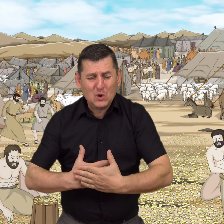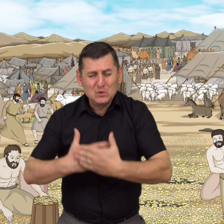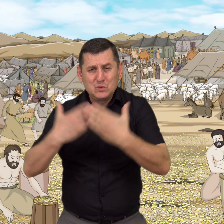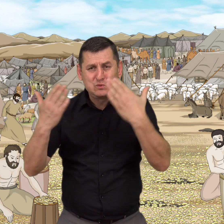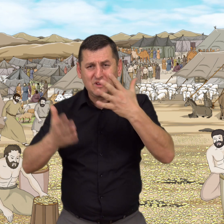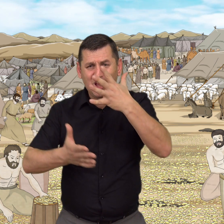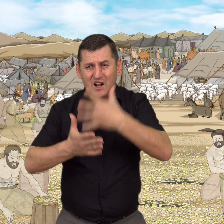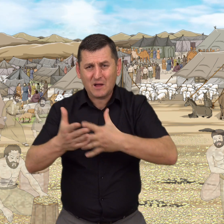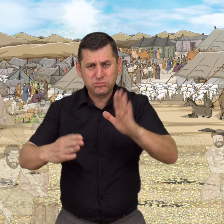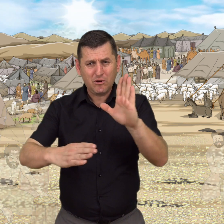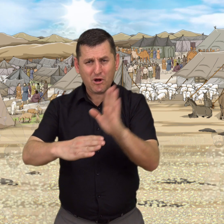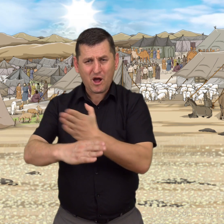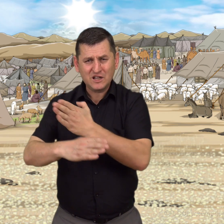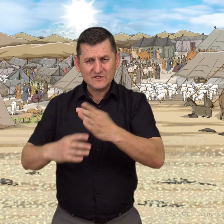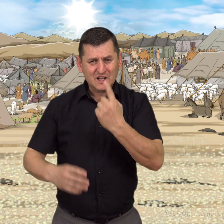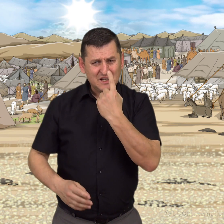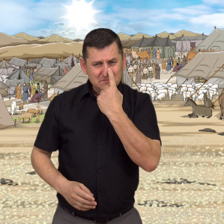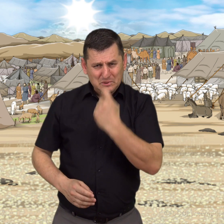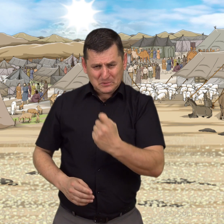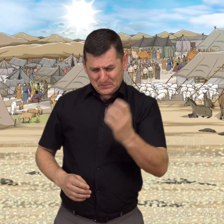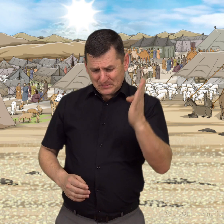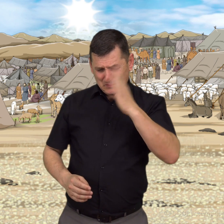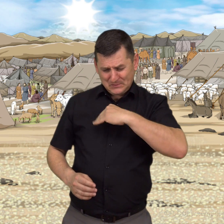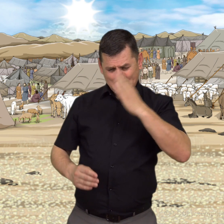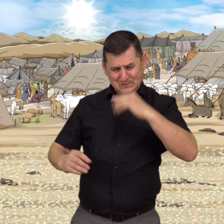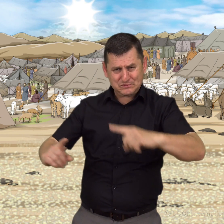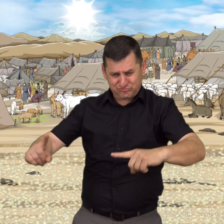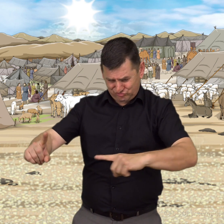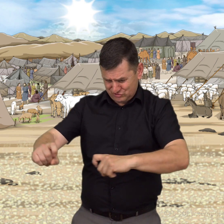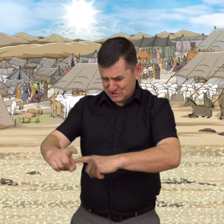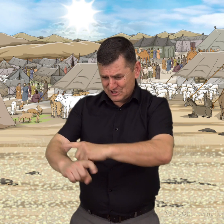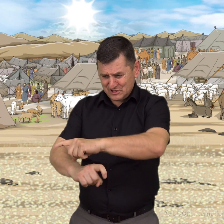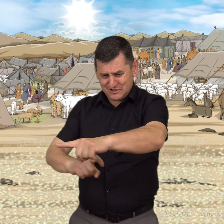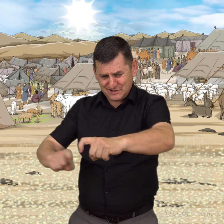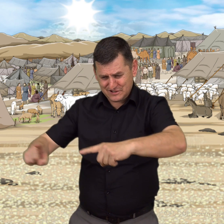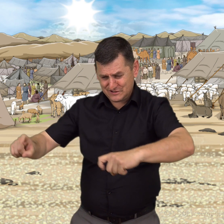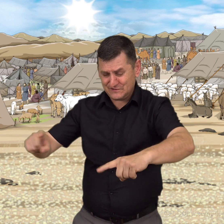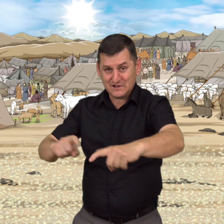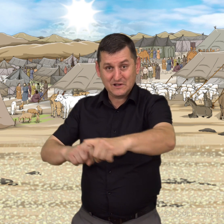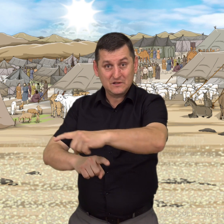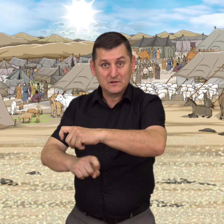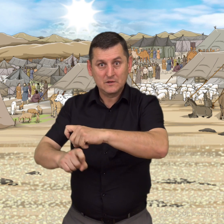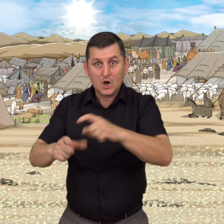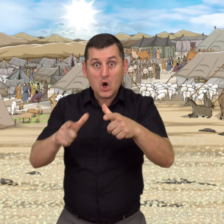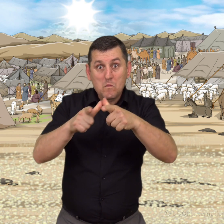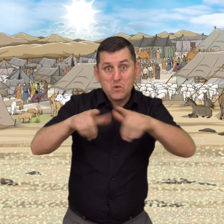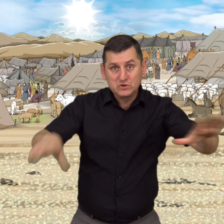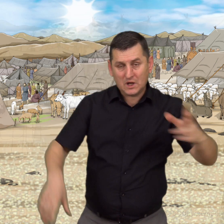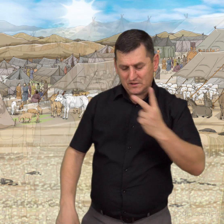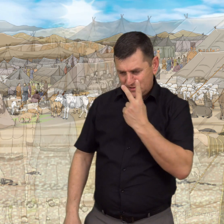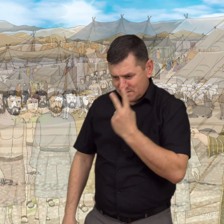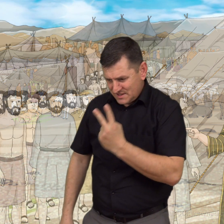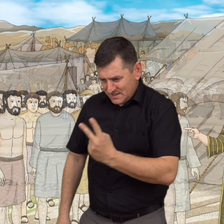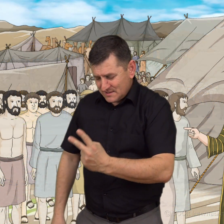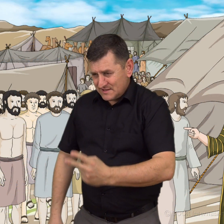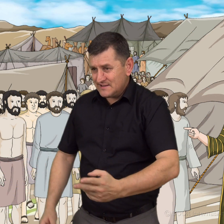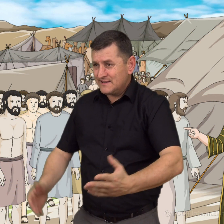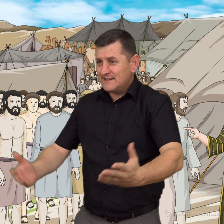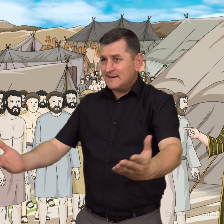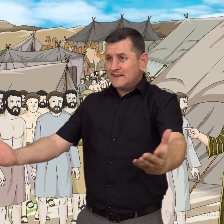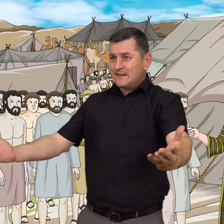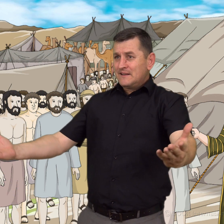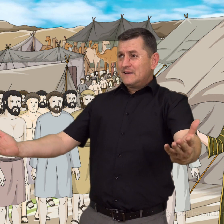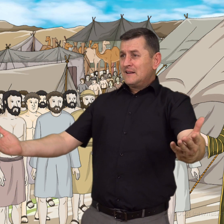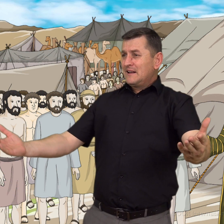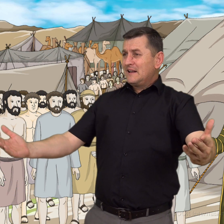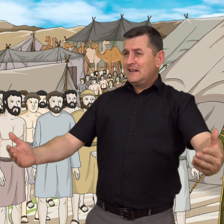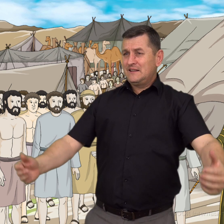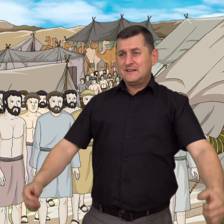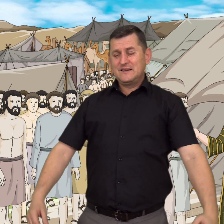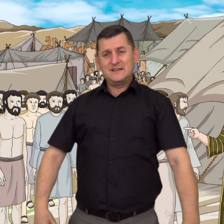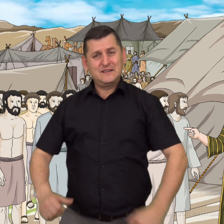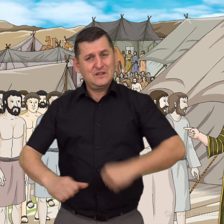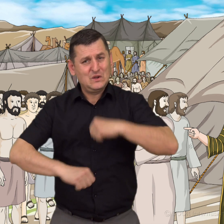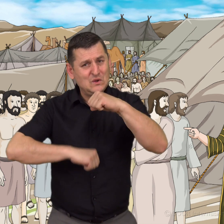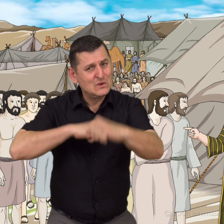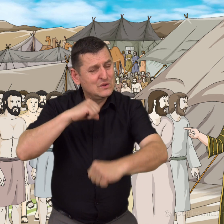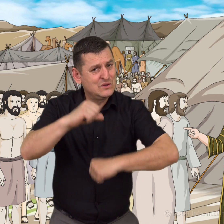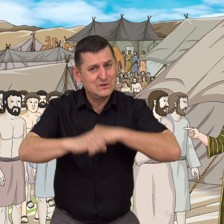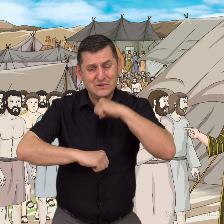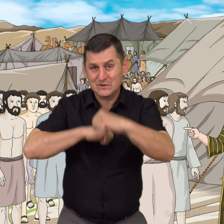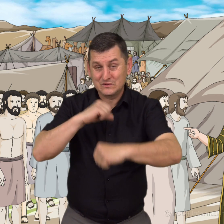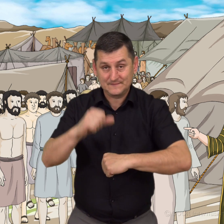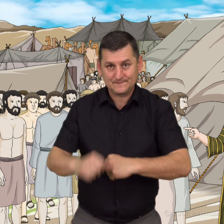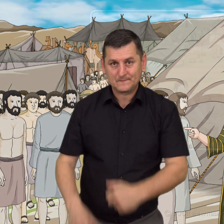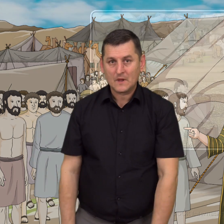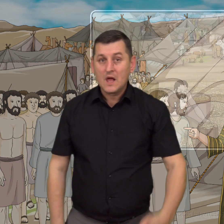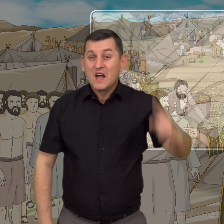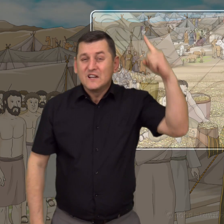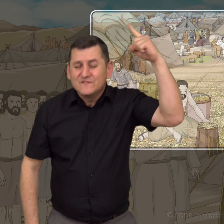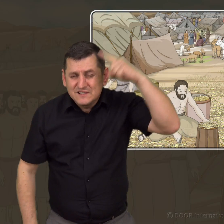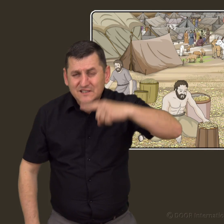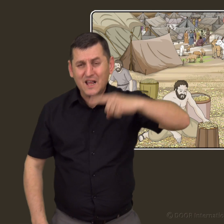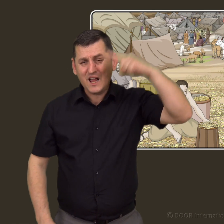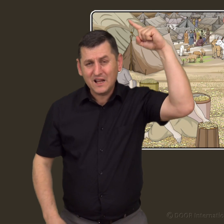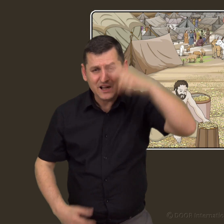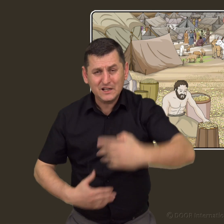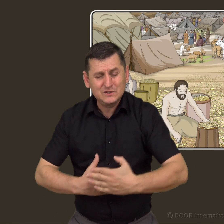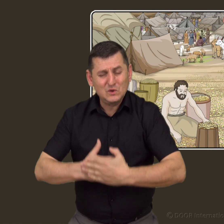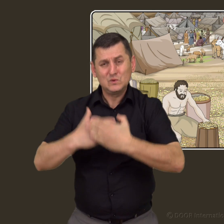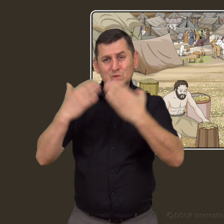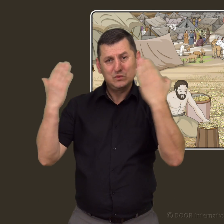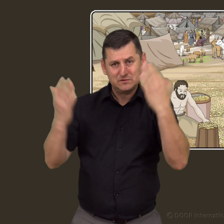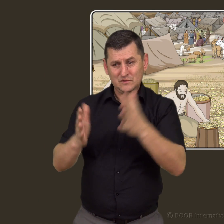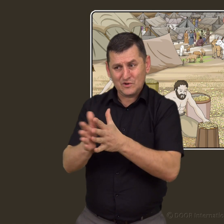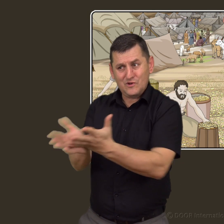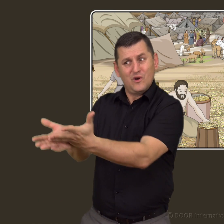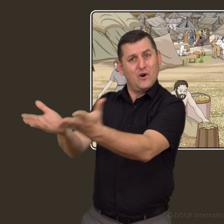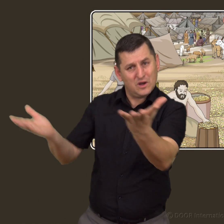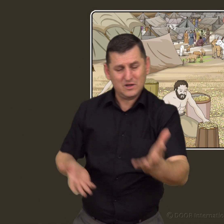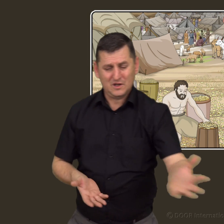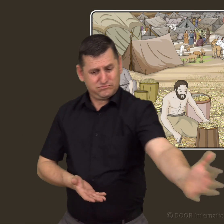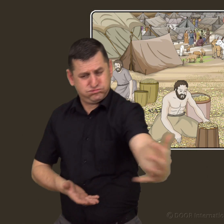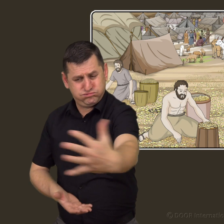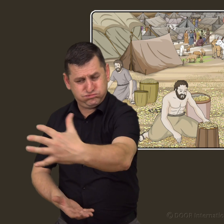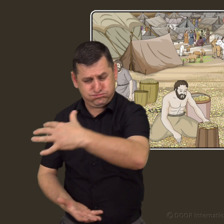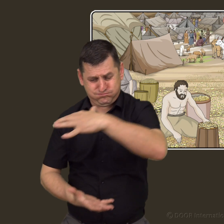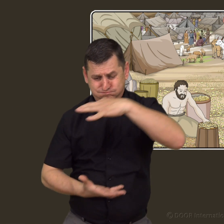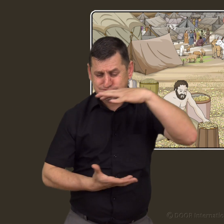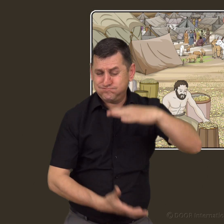Every morning each one gathered as much as was needed, and when the sun grew hot, it melted away.